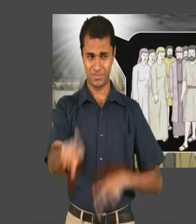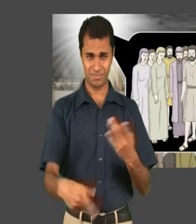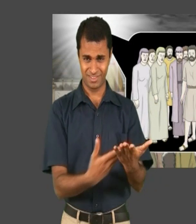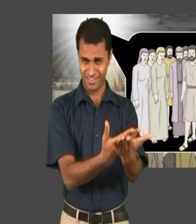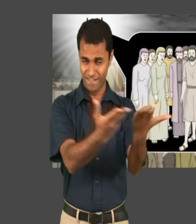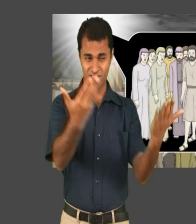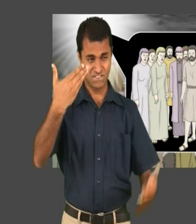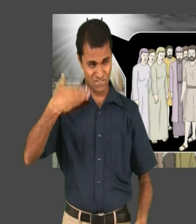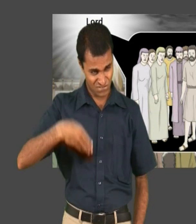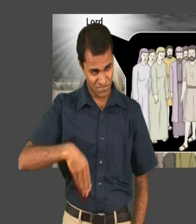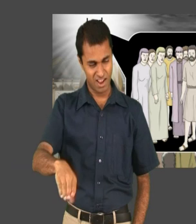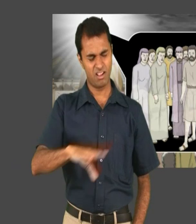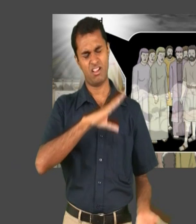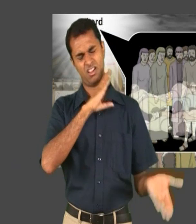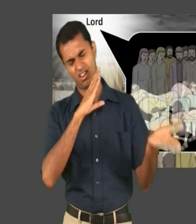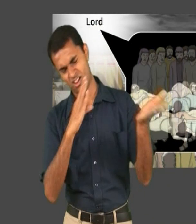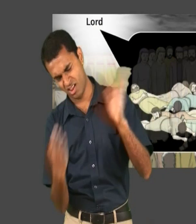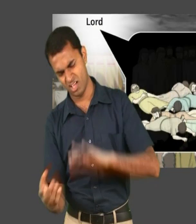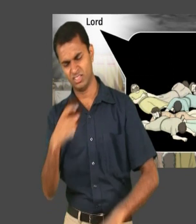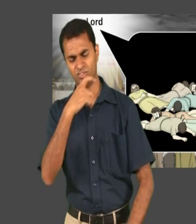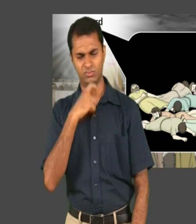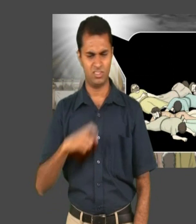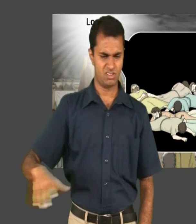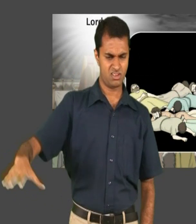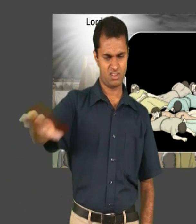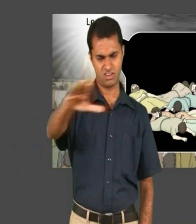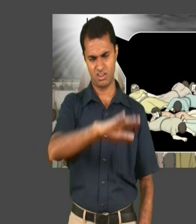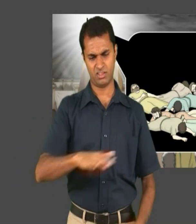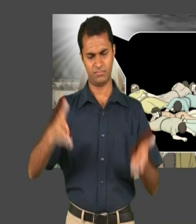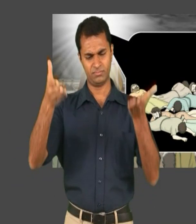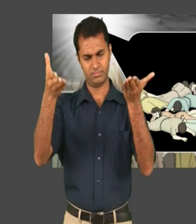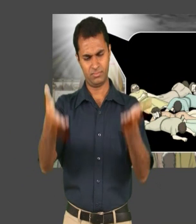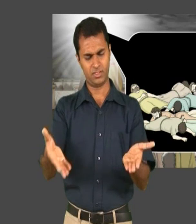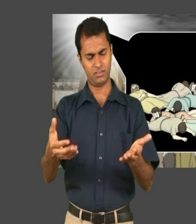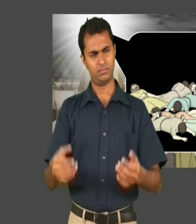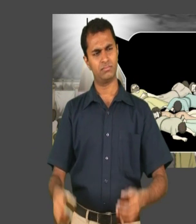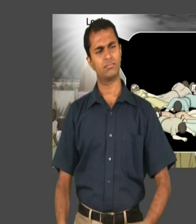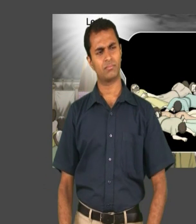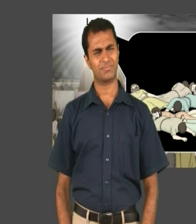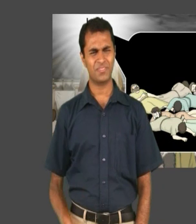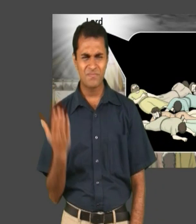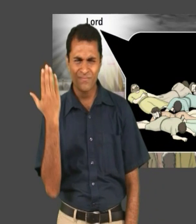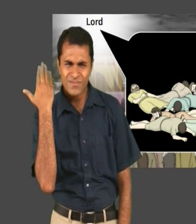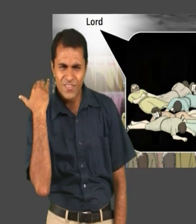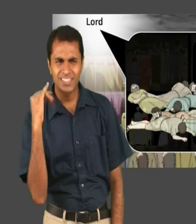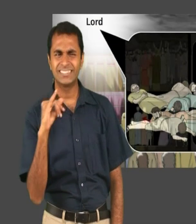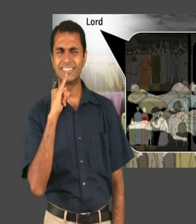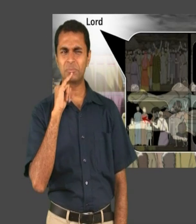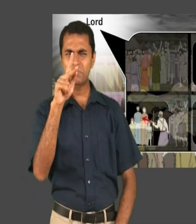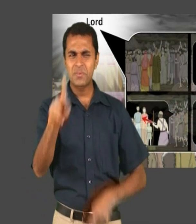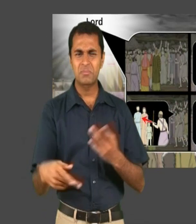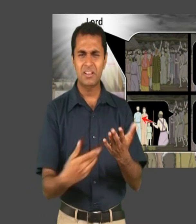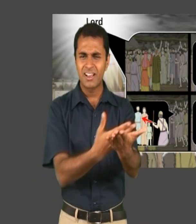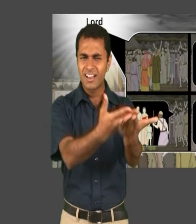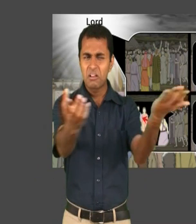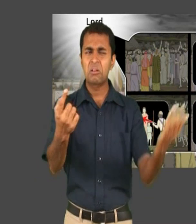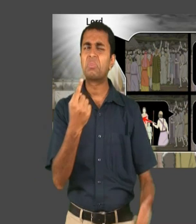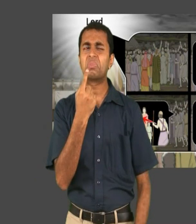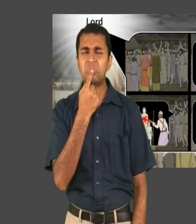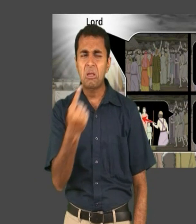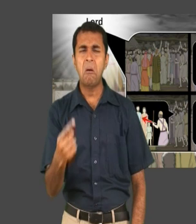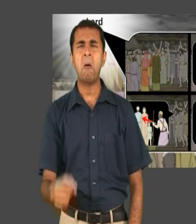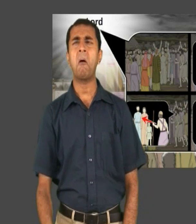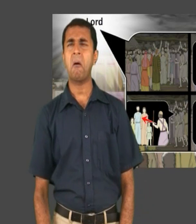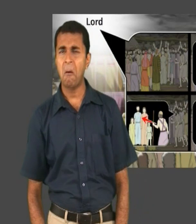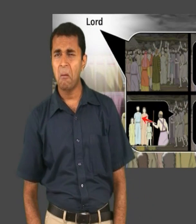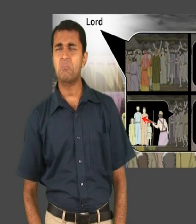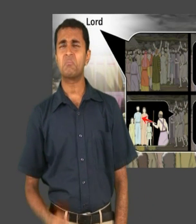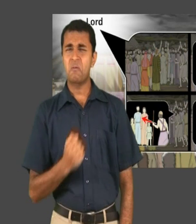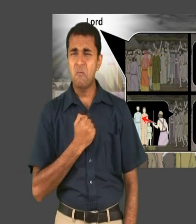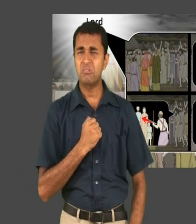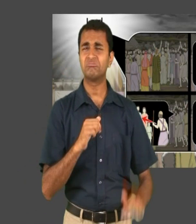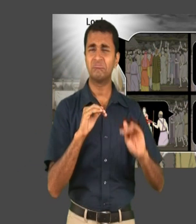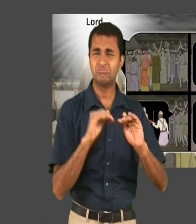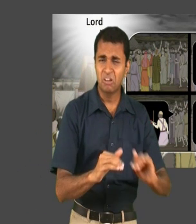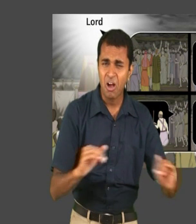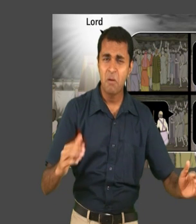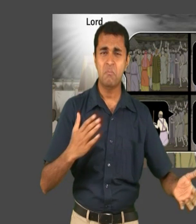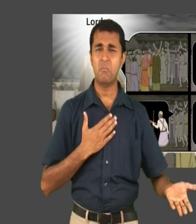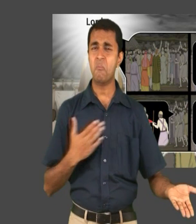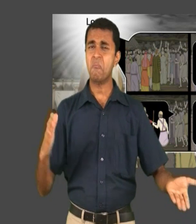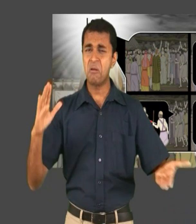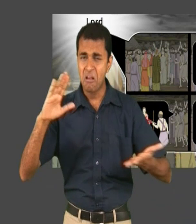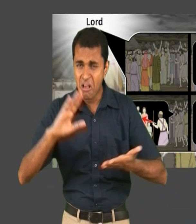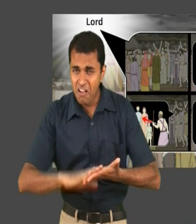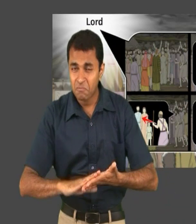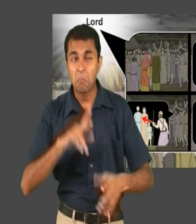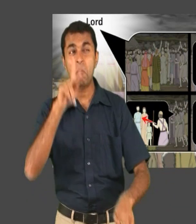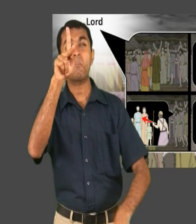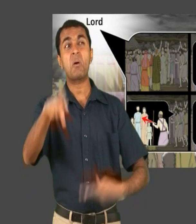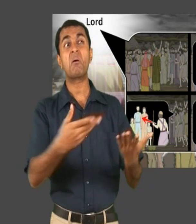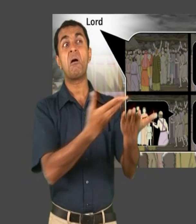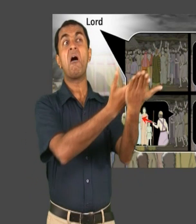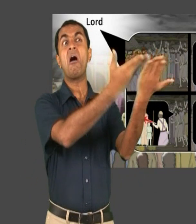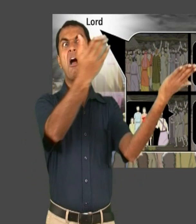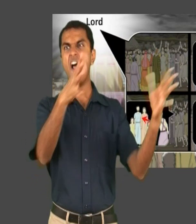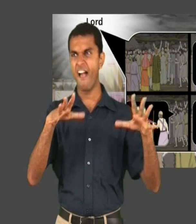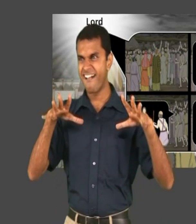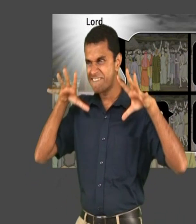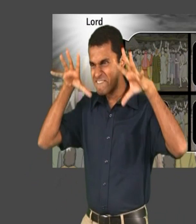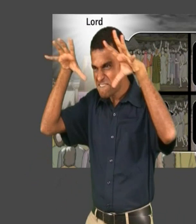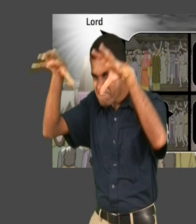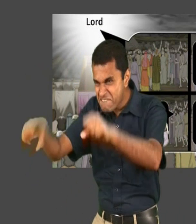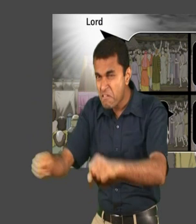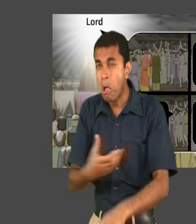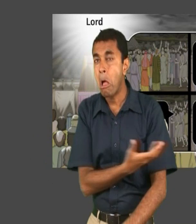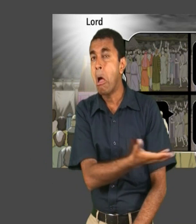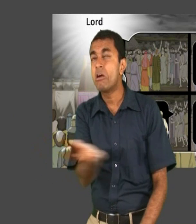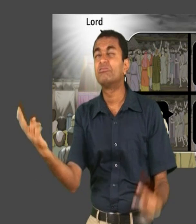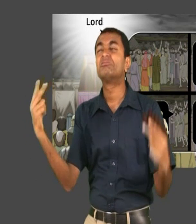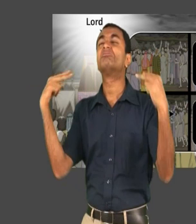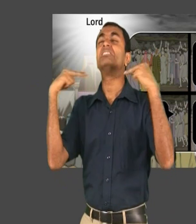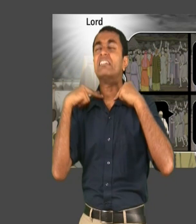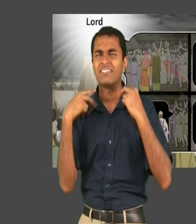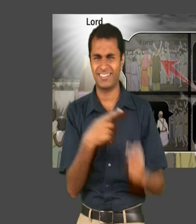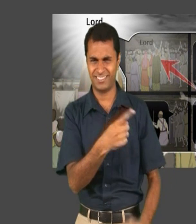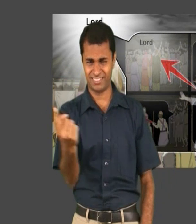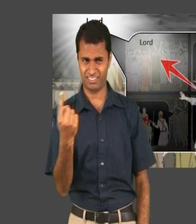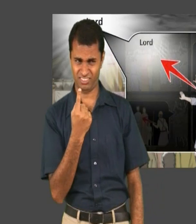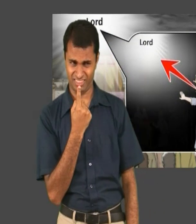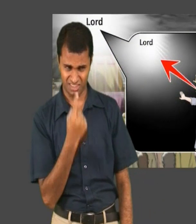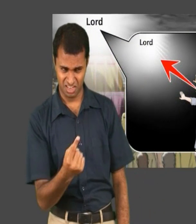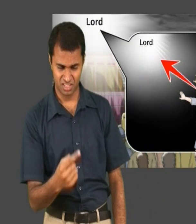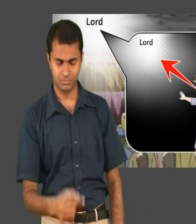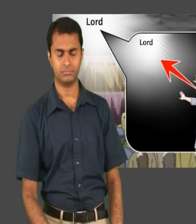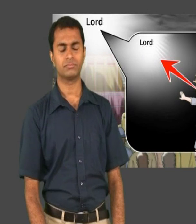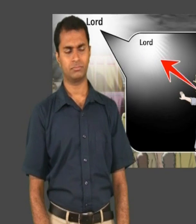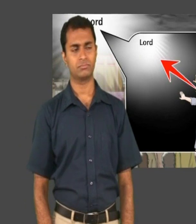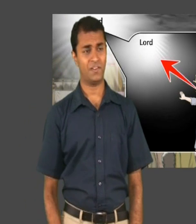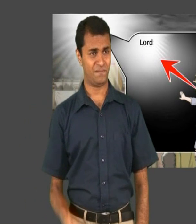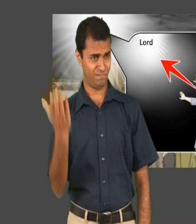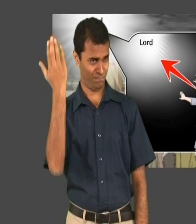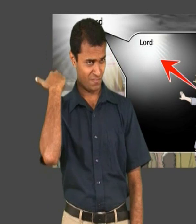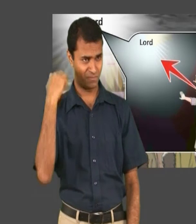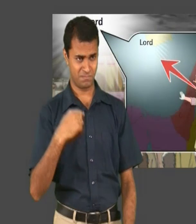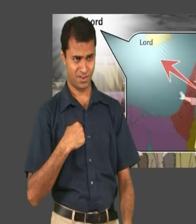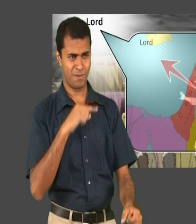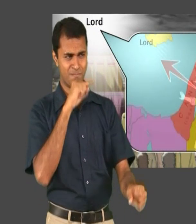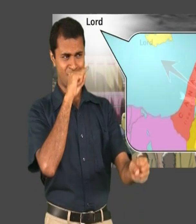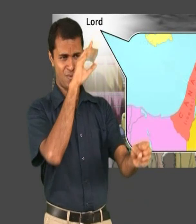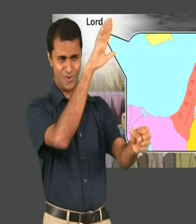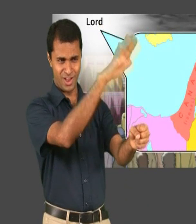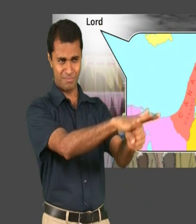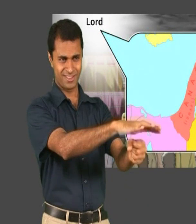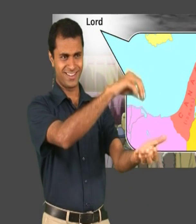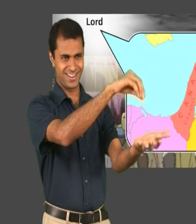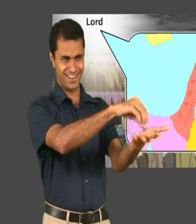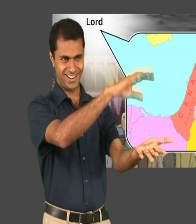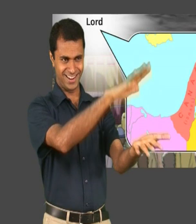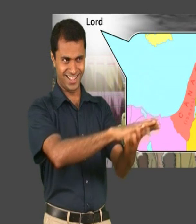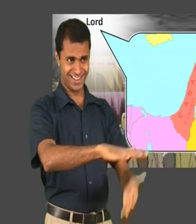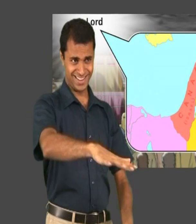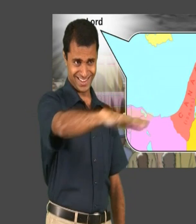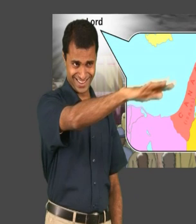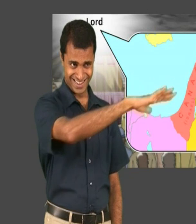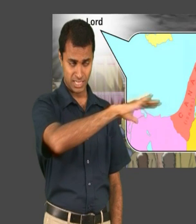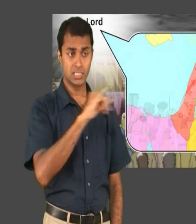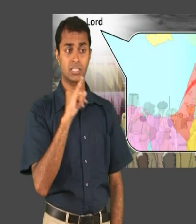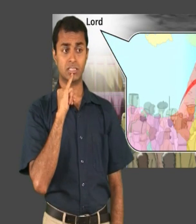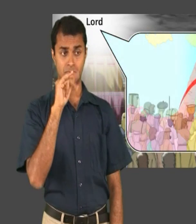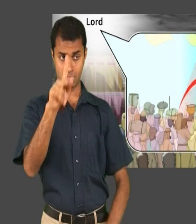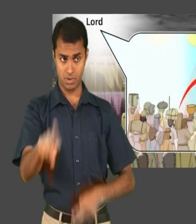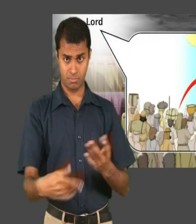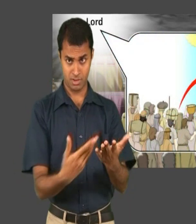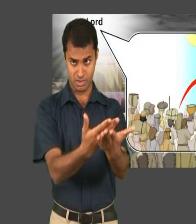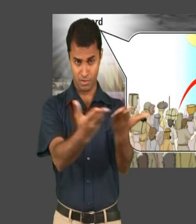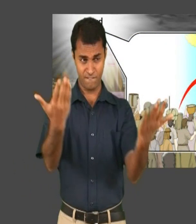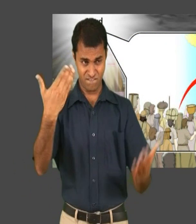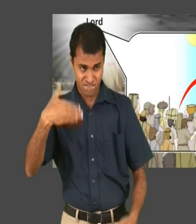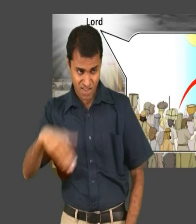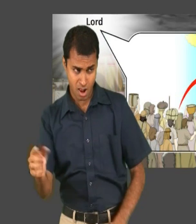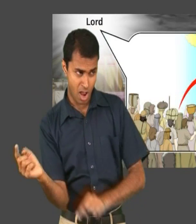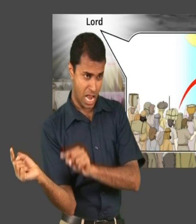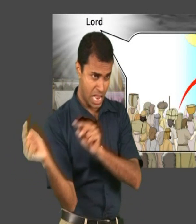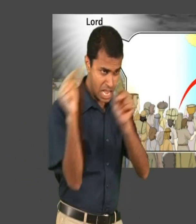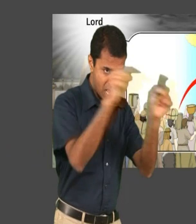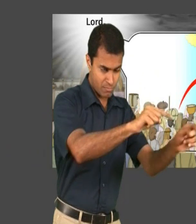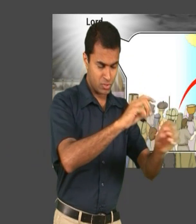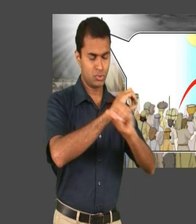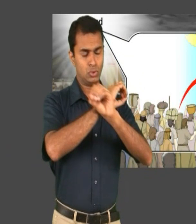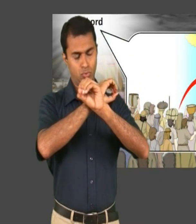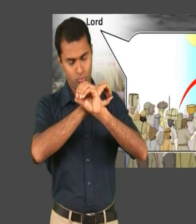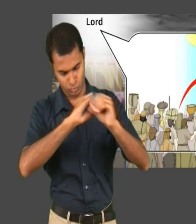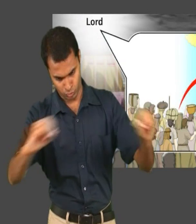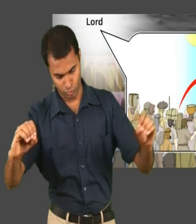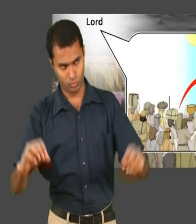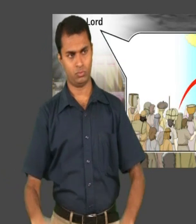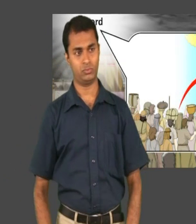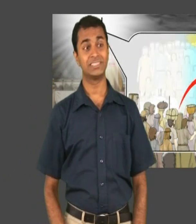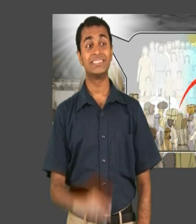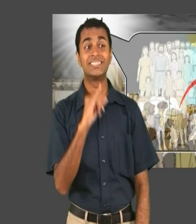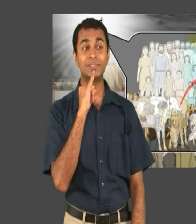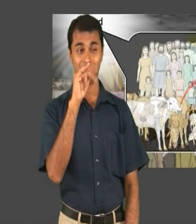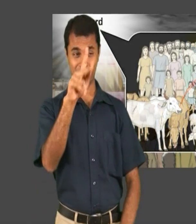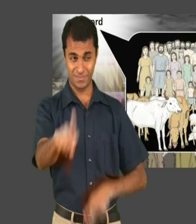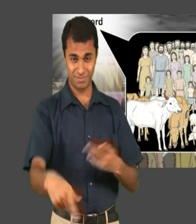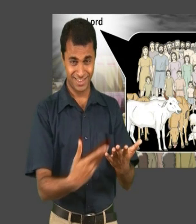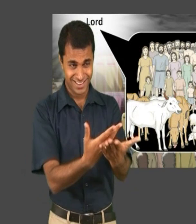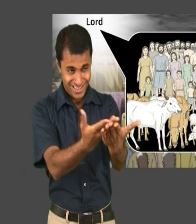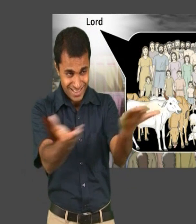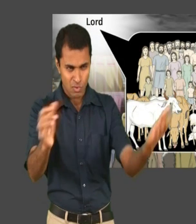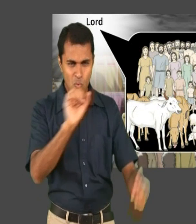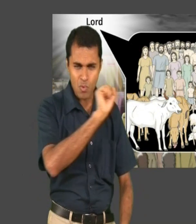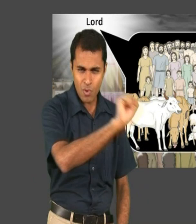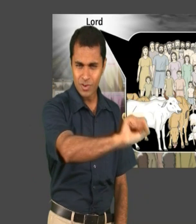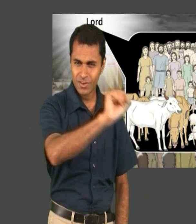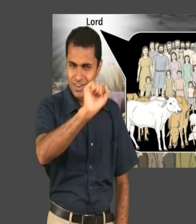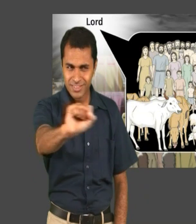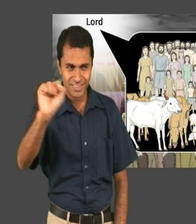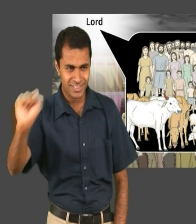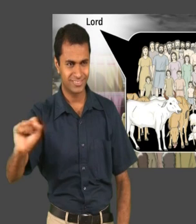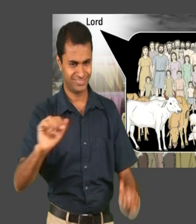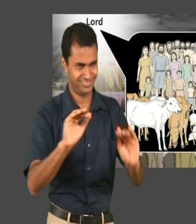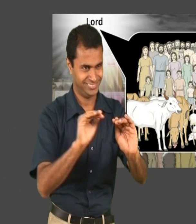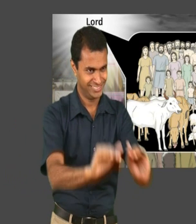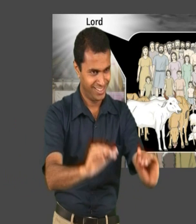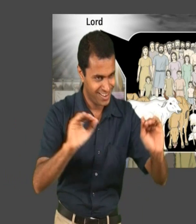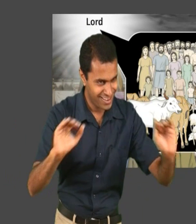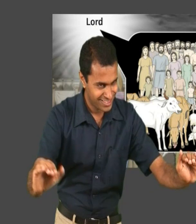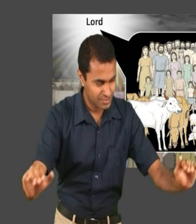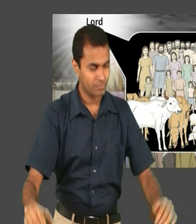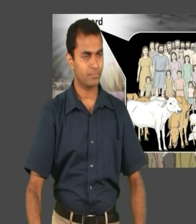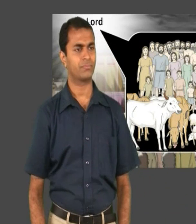But I will bring your children, whom you said would become plunder, into the land you have rejected—and they will enjoy it.